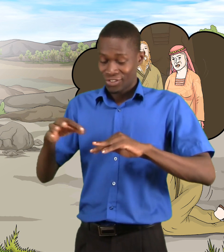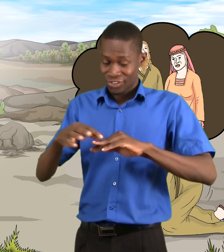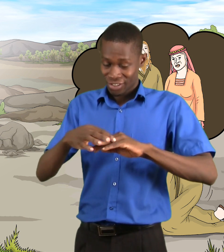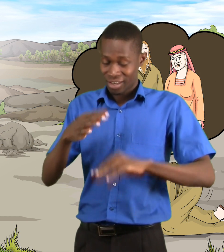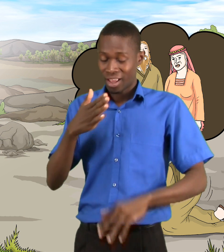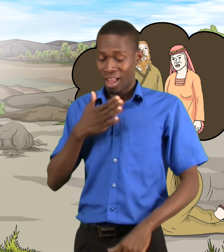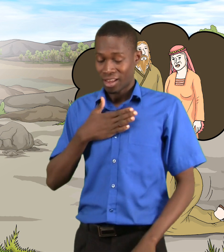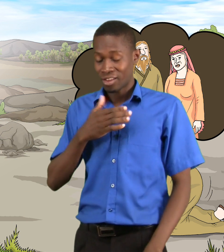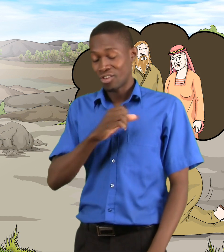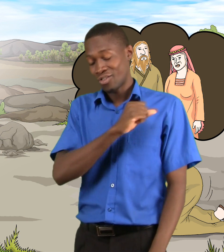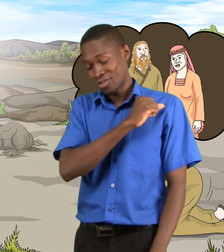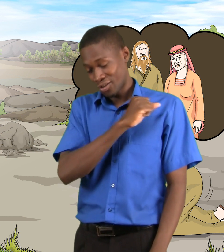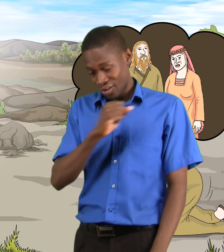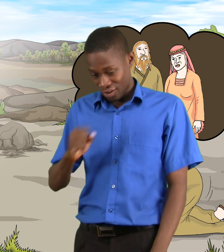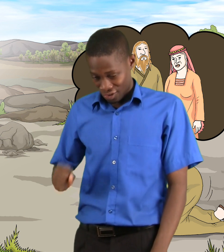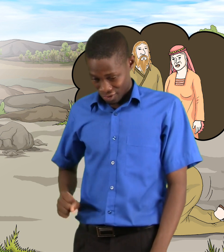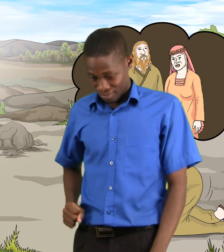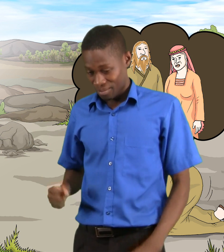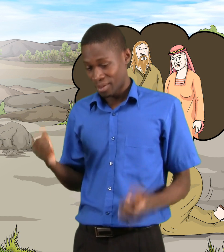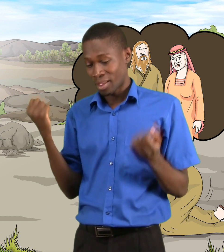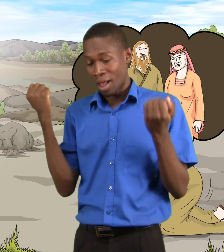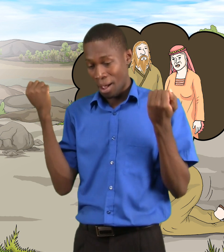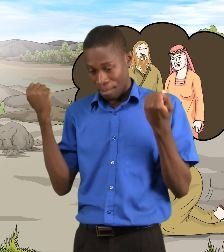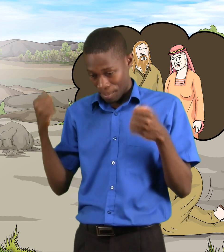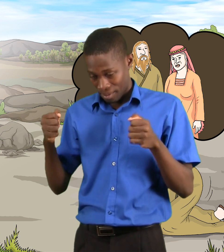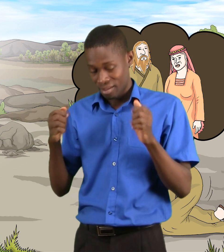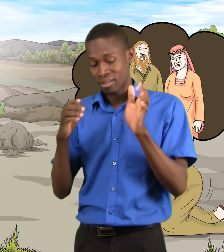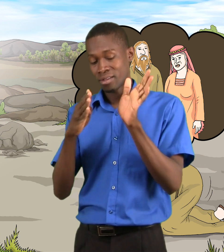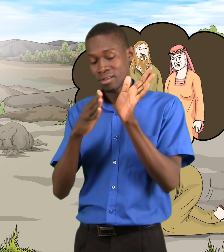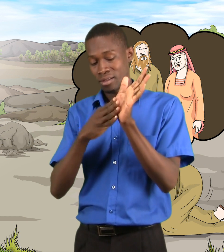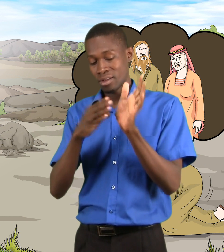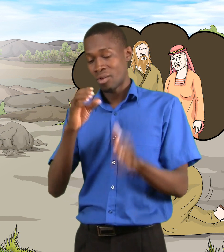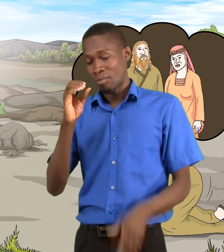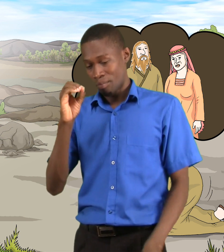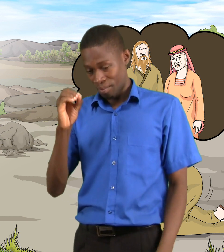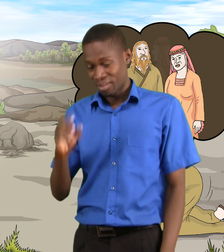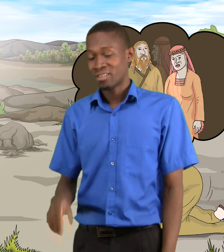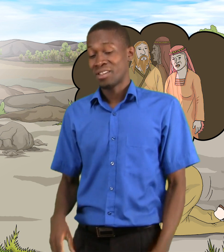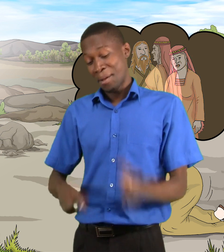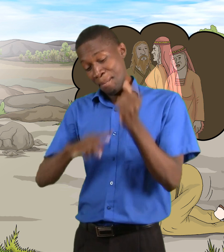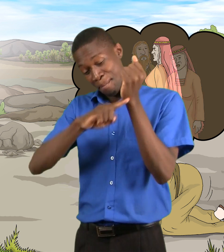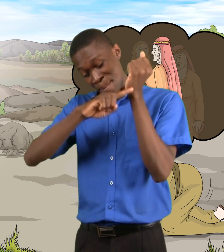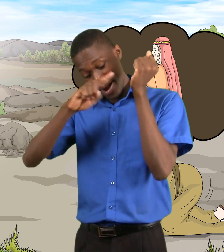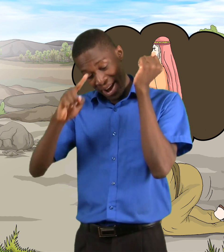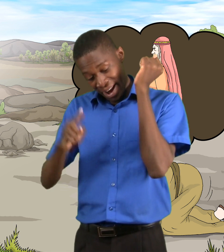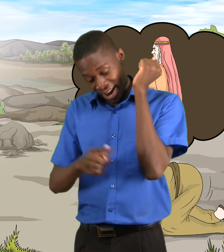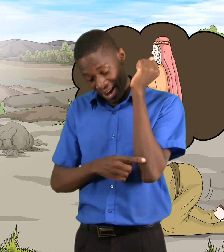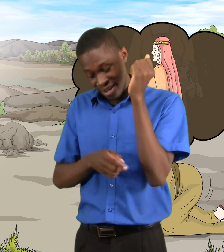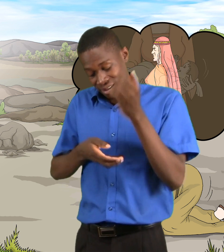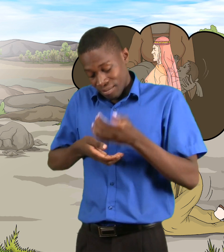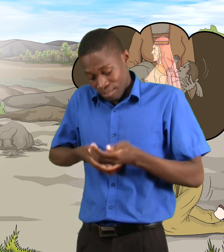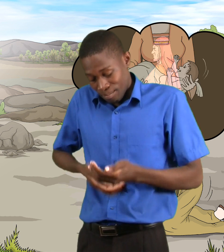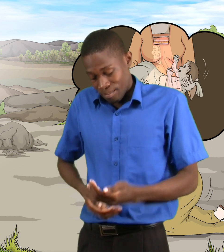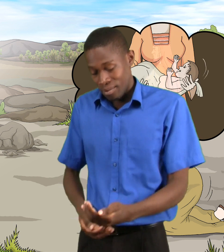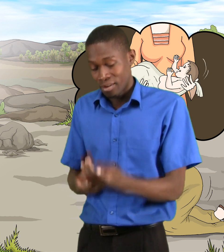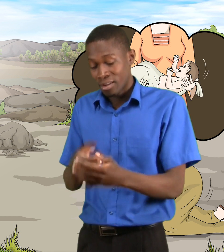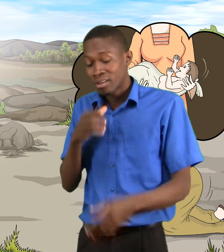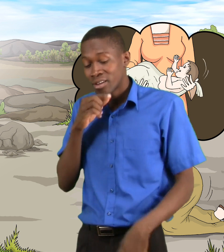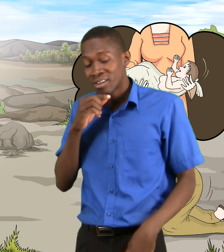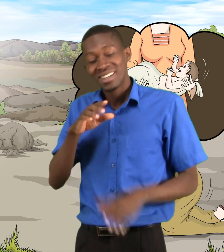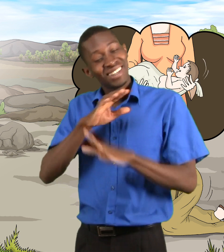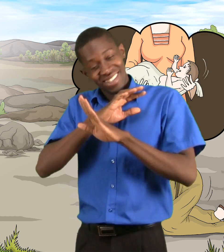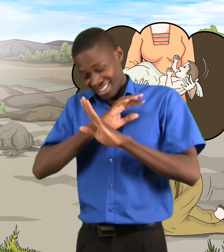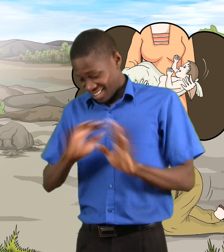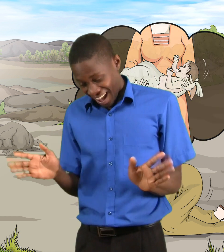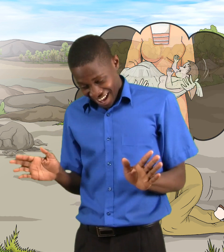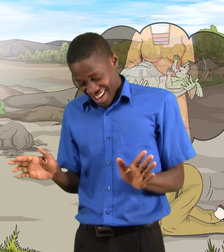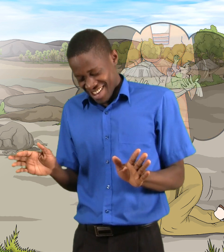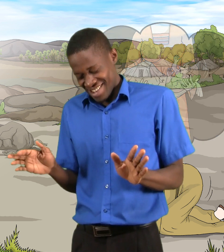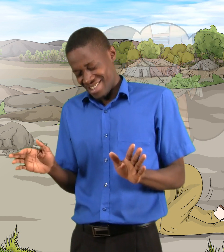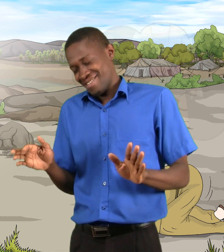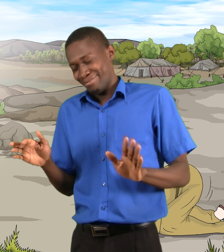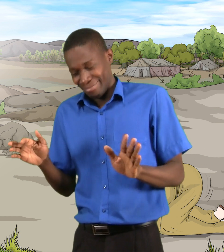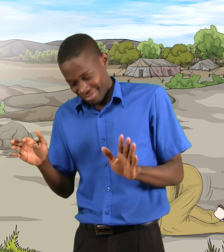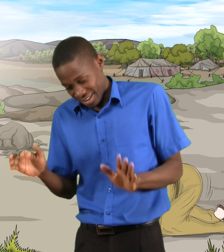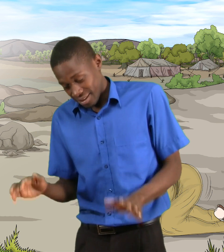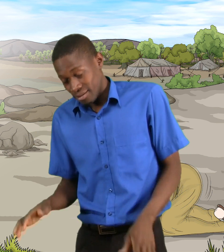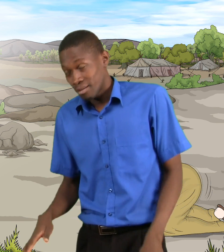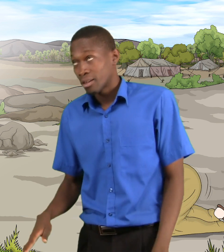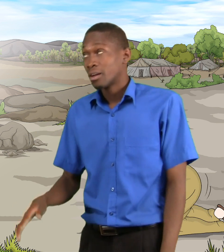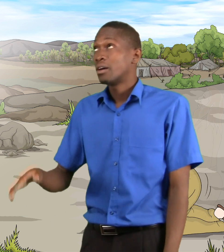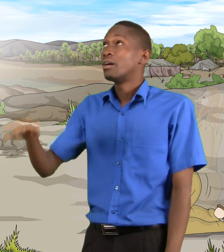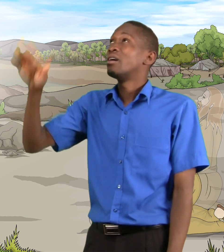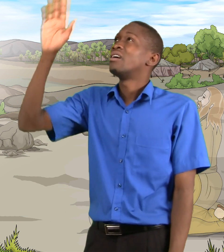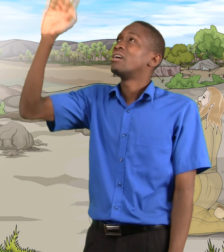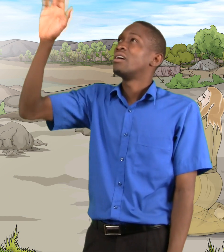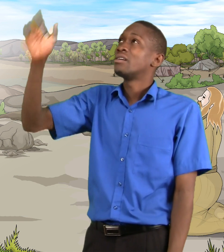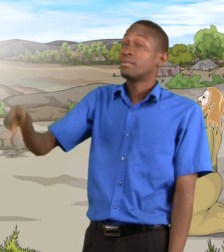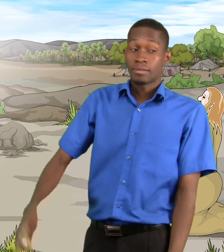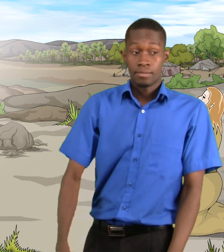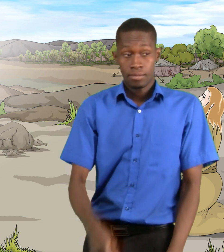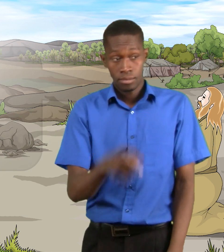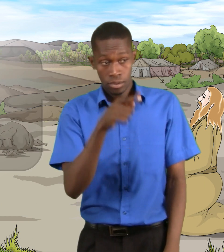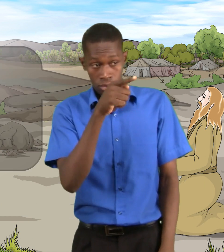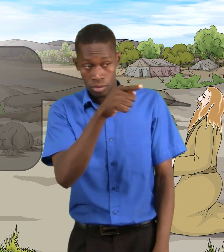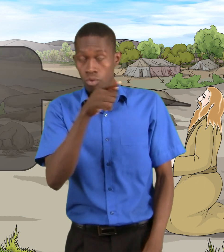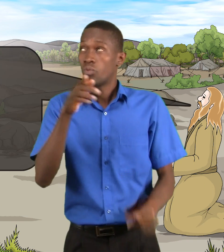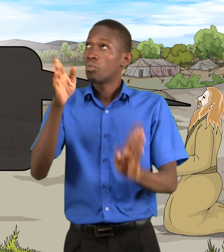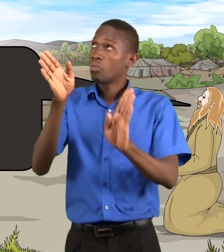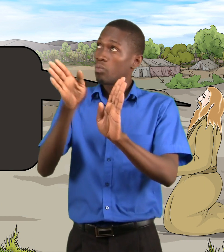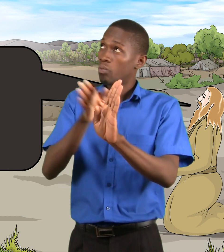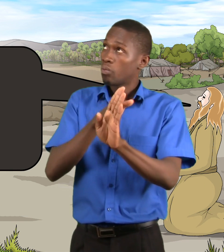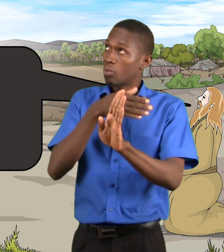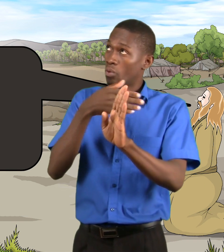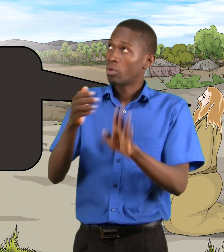Can Sarah give birth at the age of ninety?”